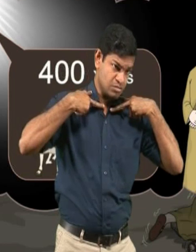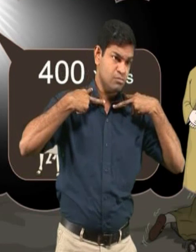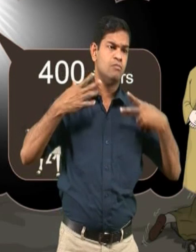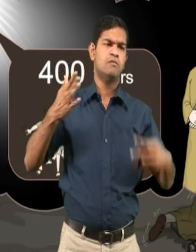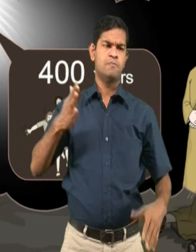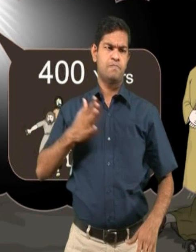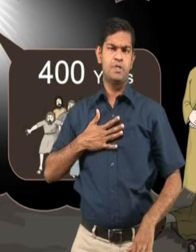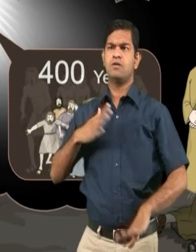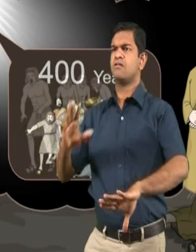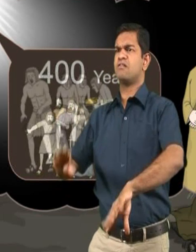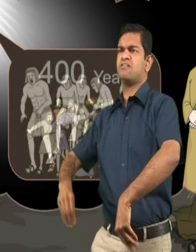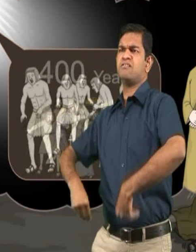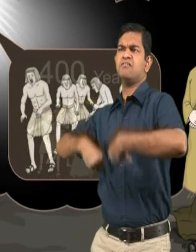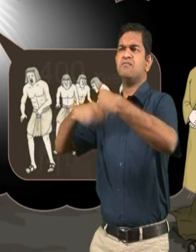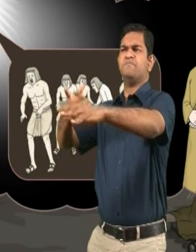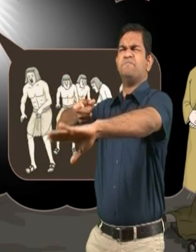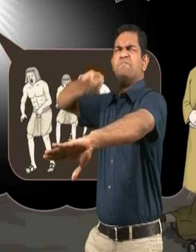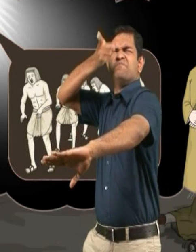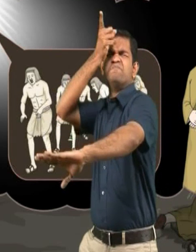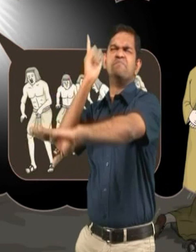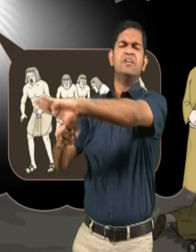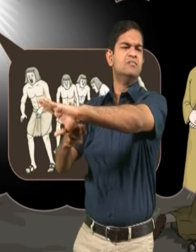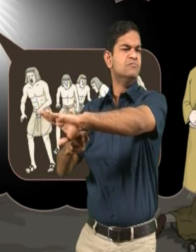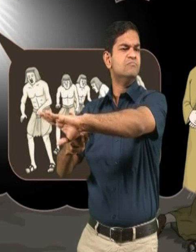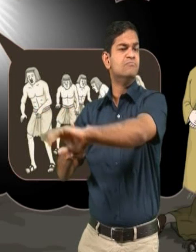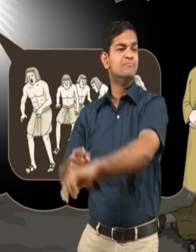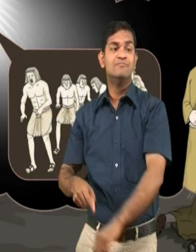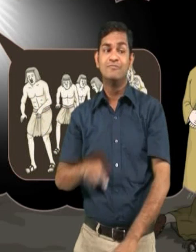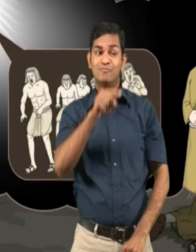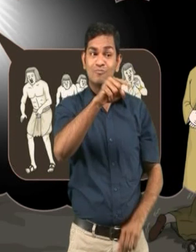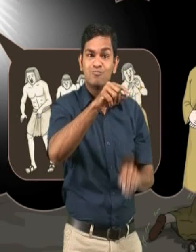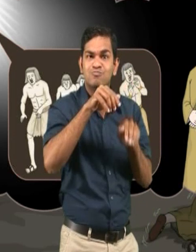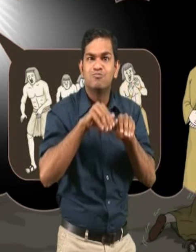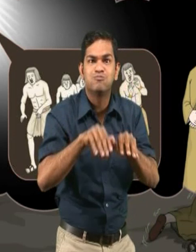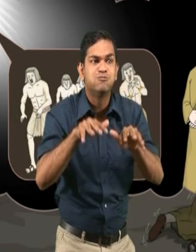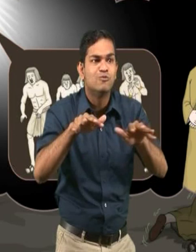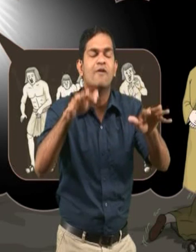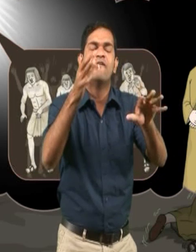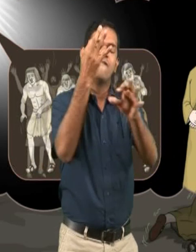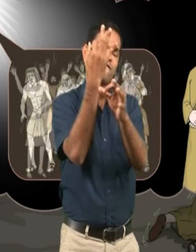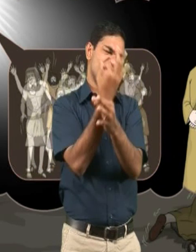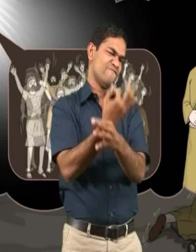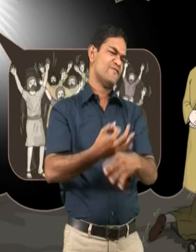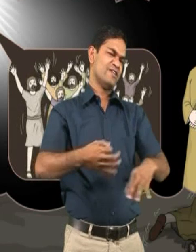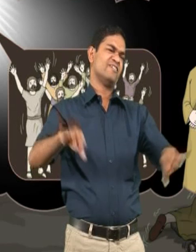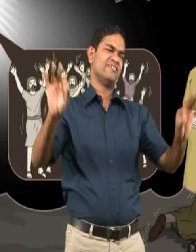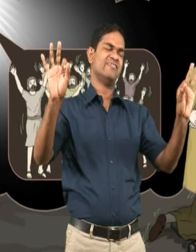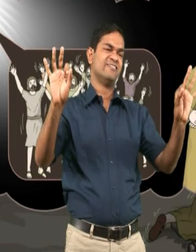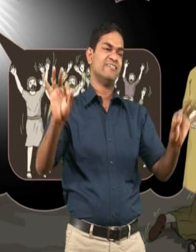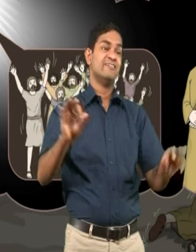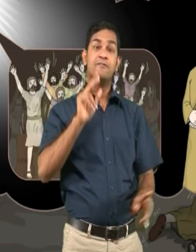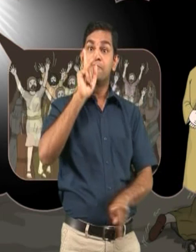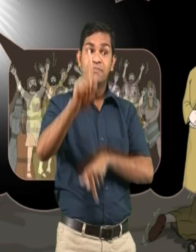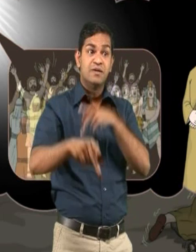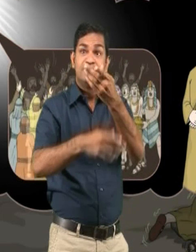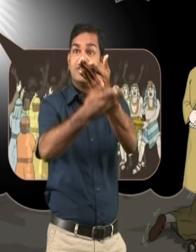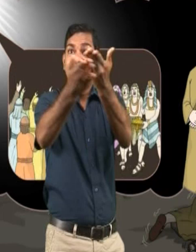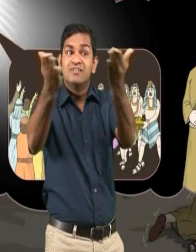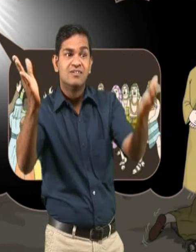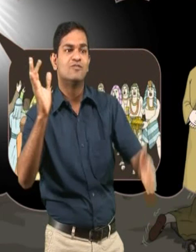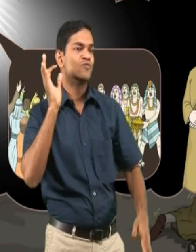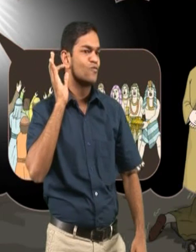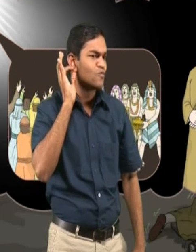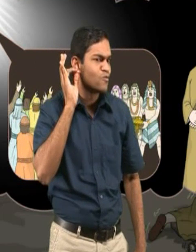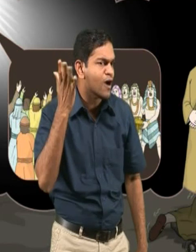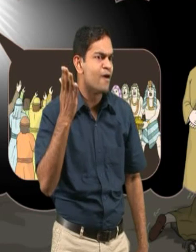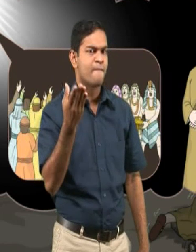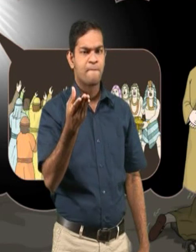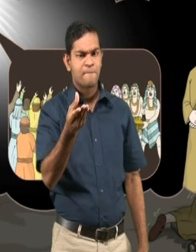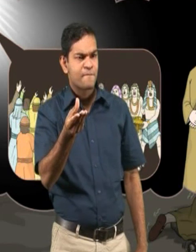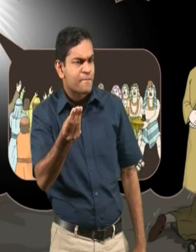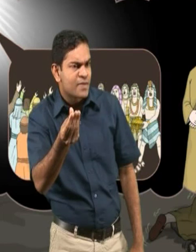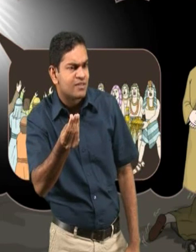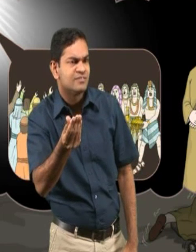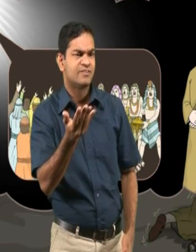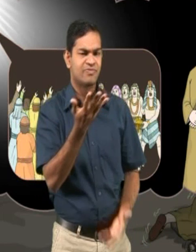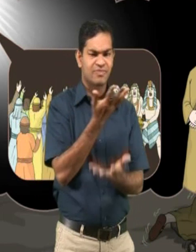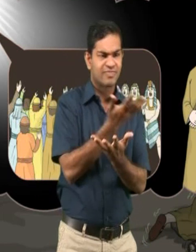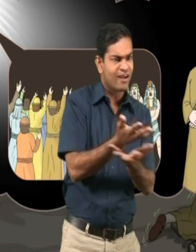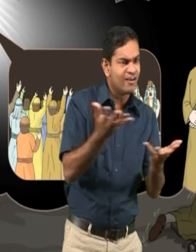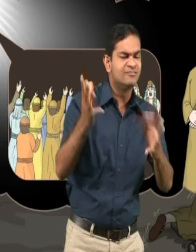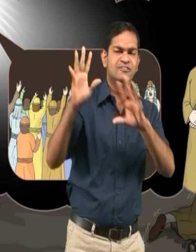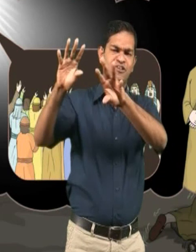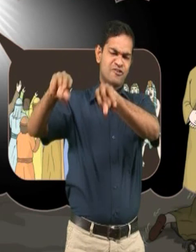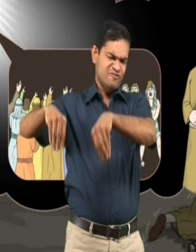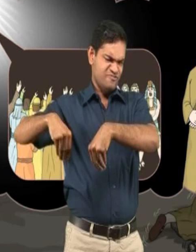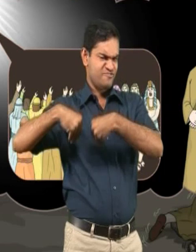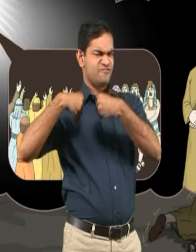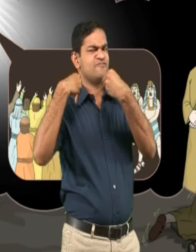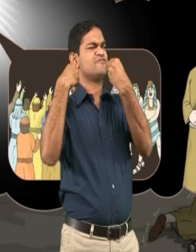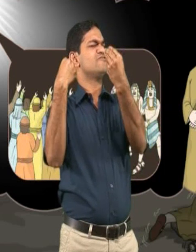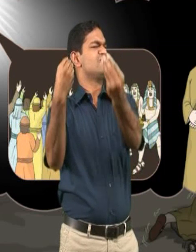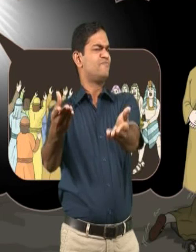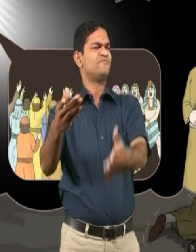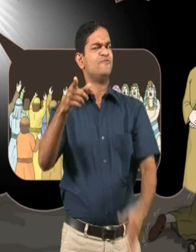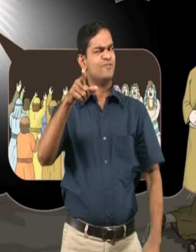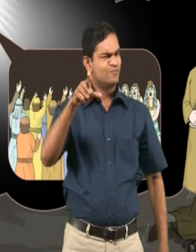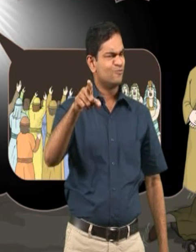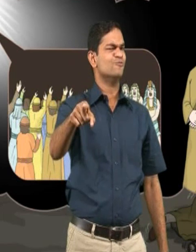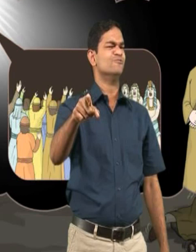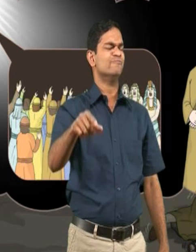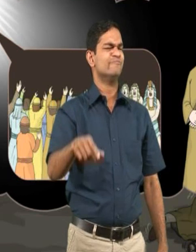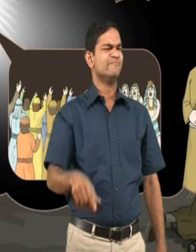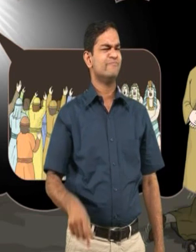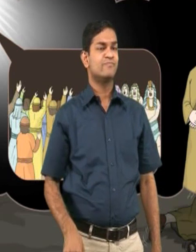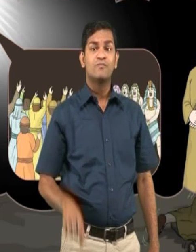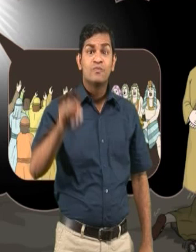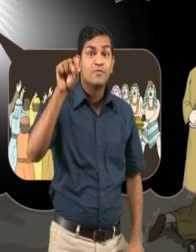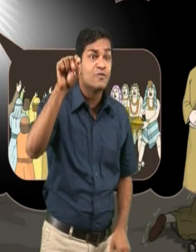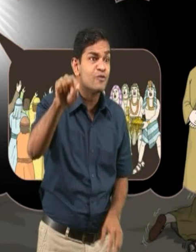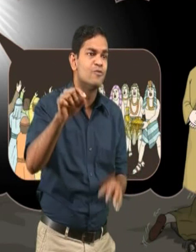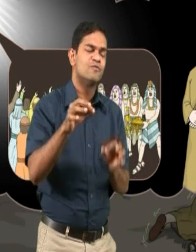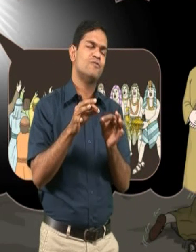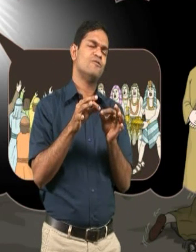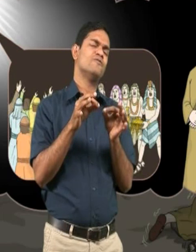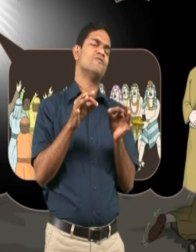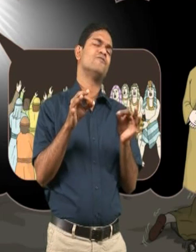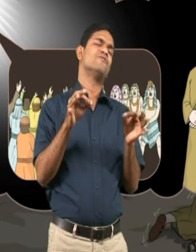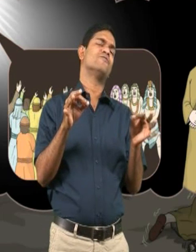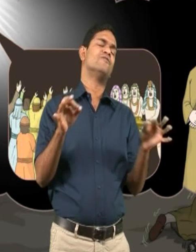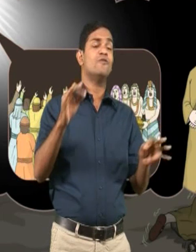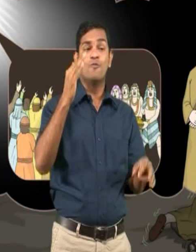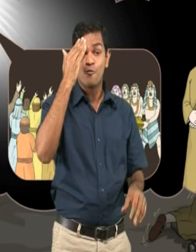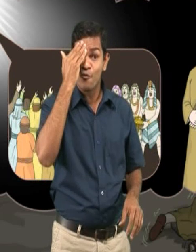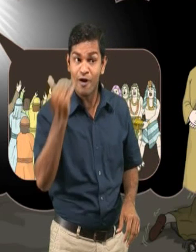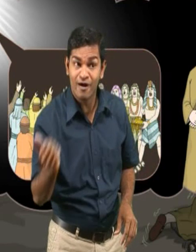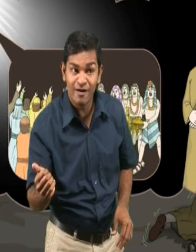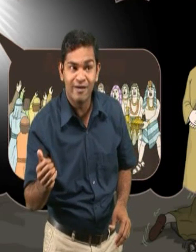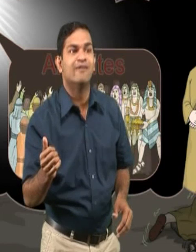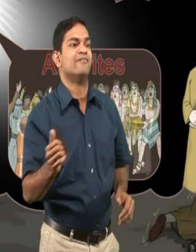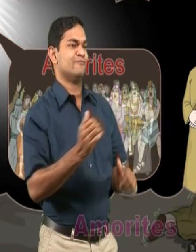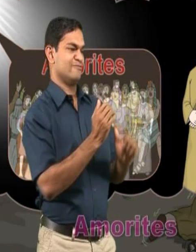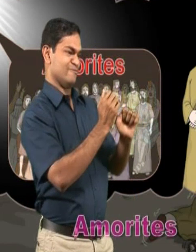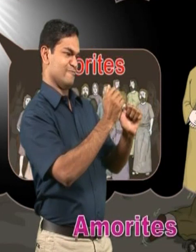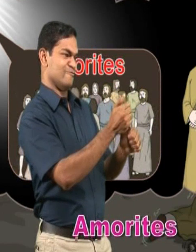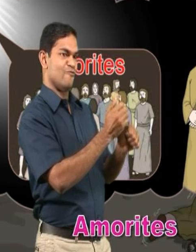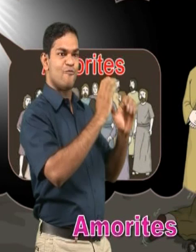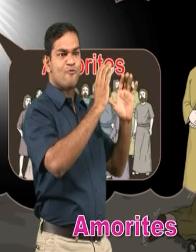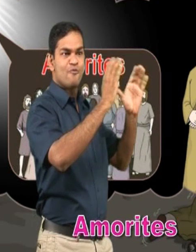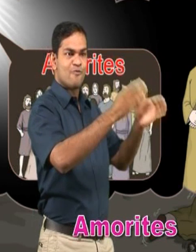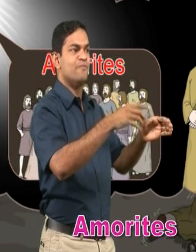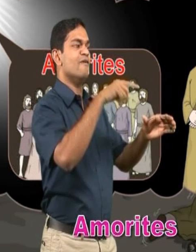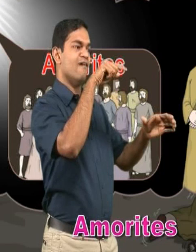But I will judge the nation they serve as slaves, and afterward they will depart with many possessions. You, however, will go to your fathers in peace and be buried at a ripe old age.